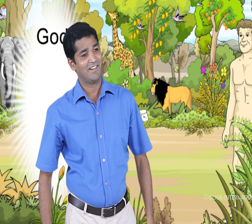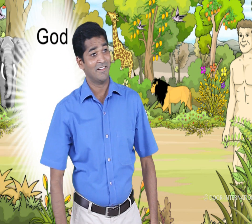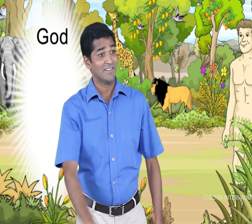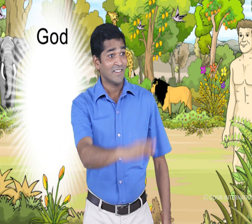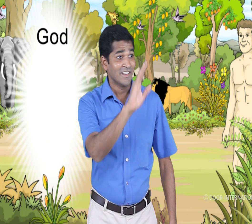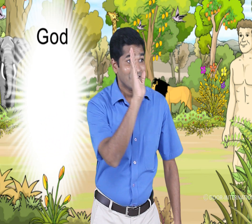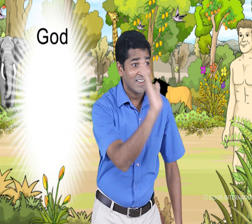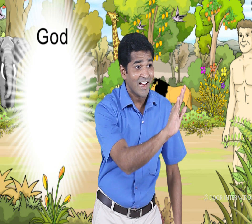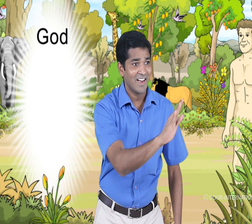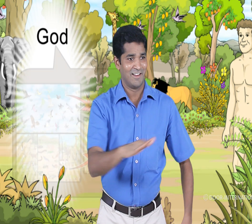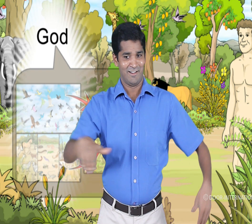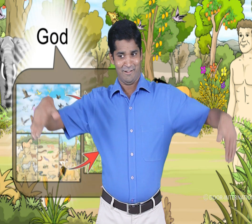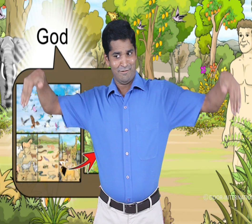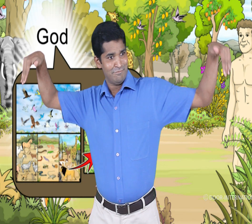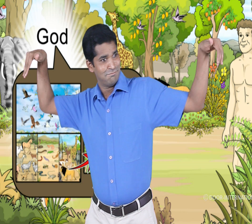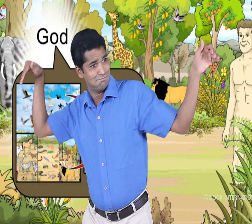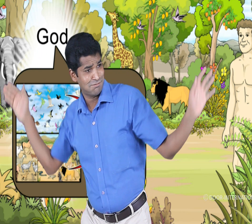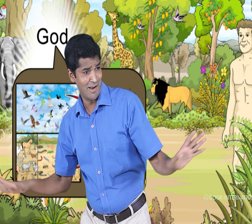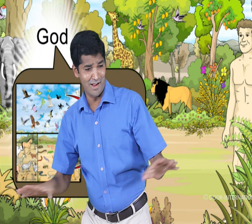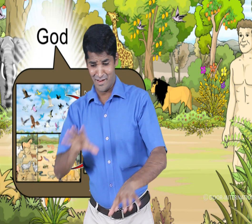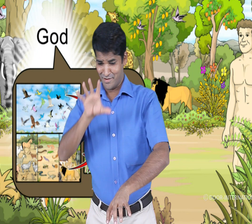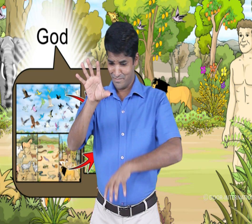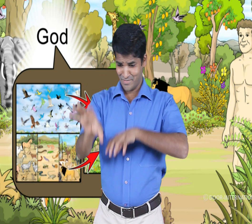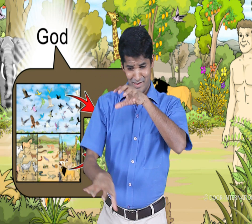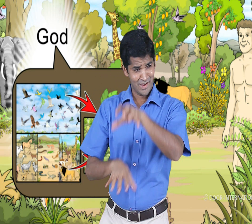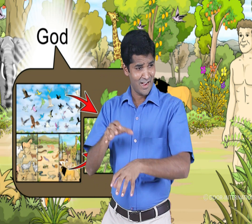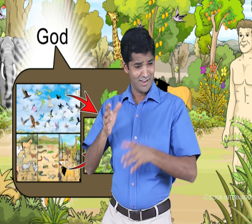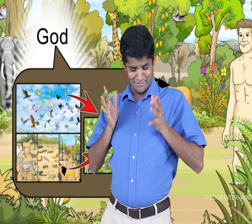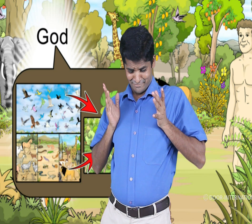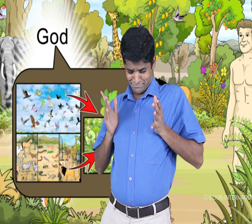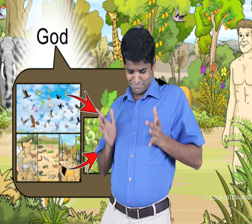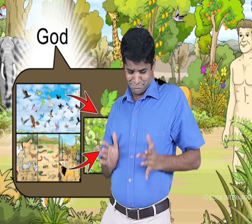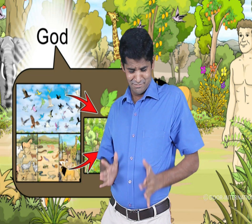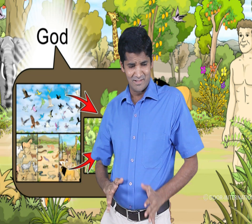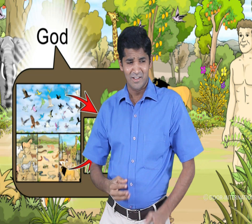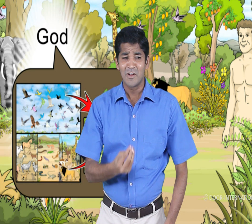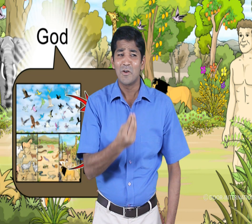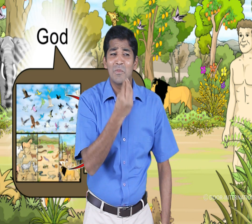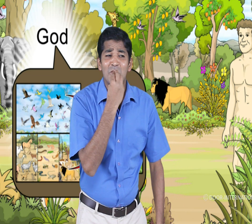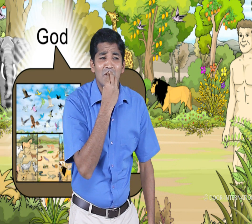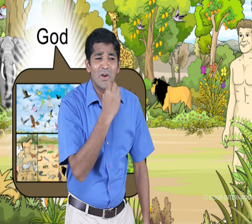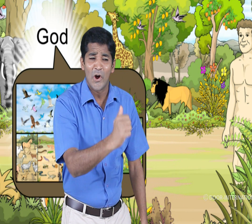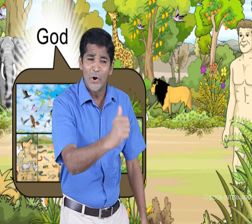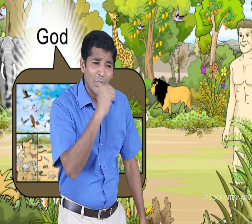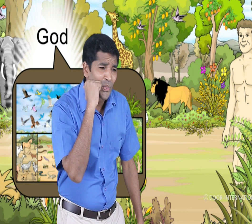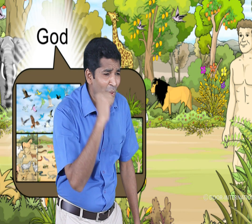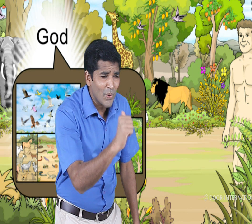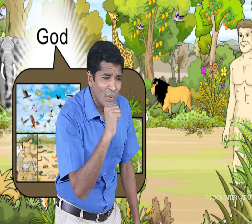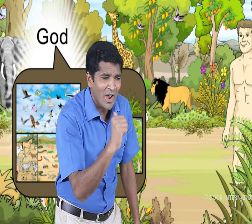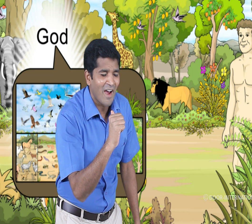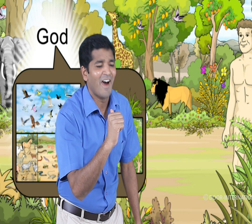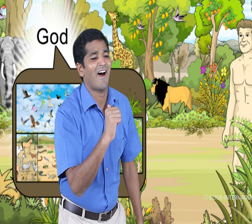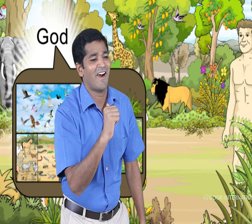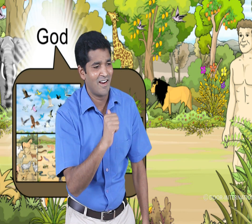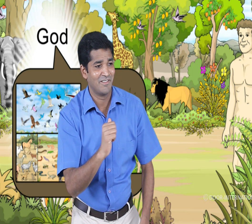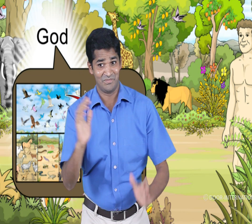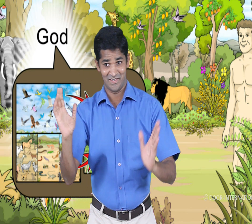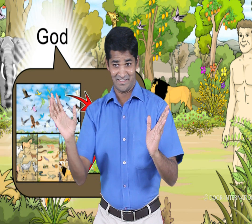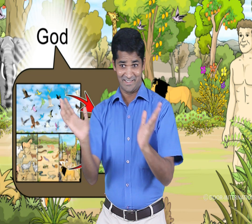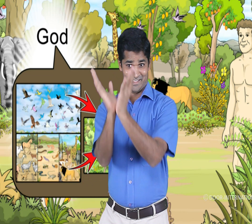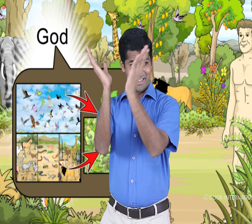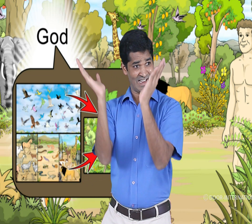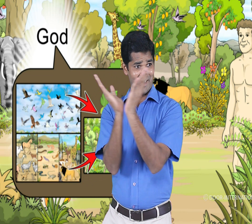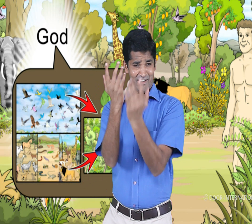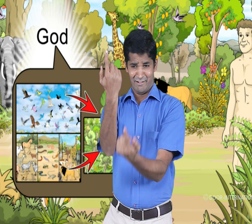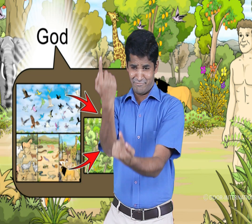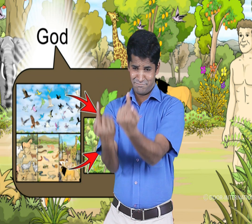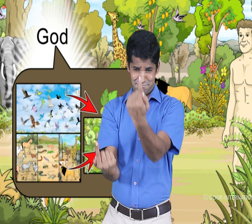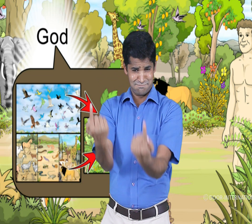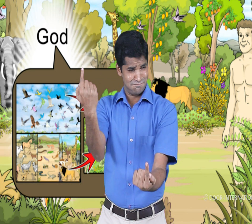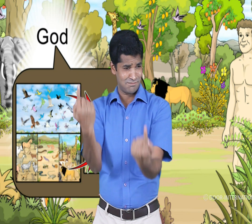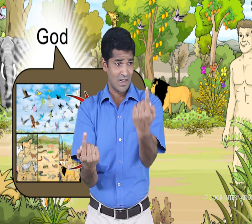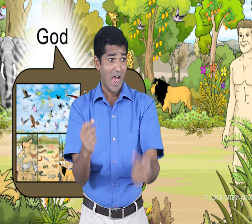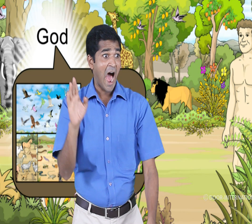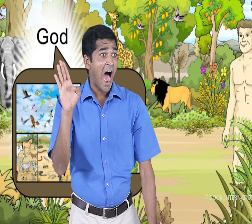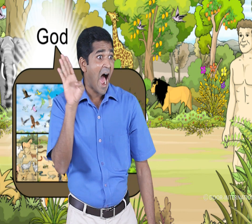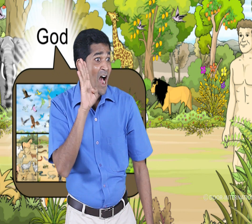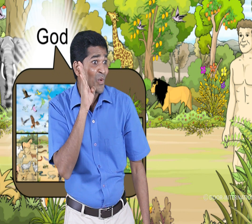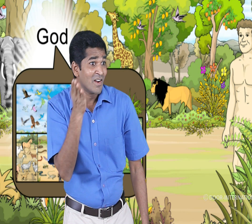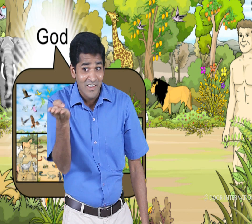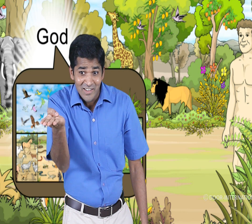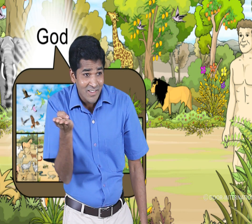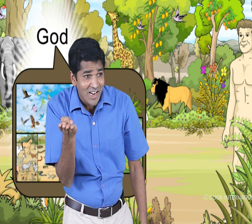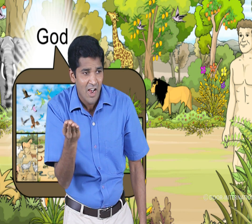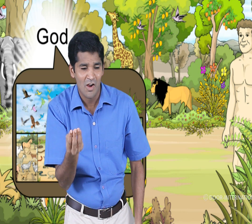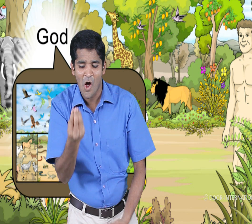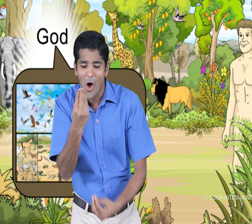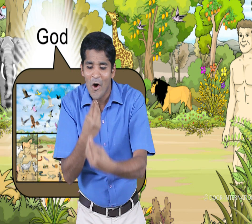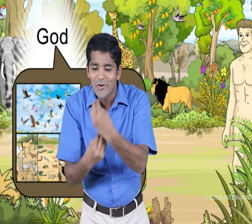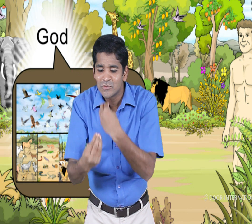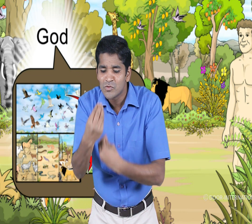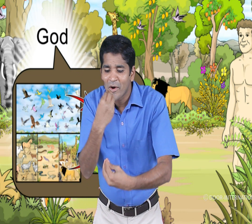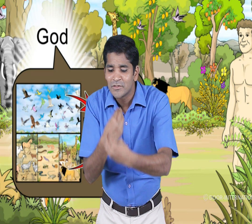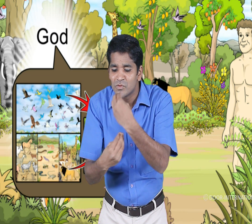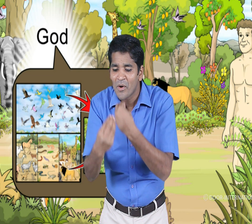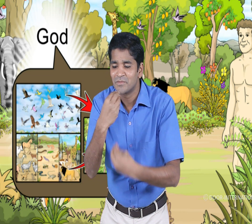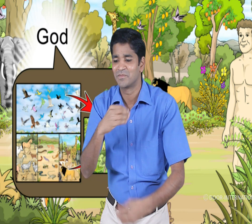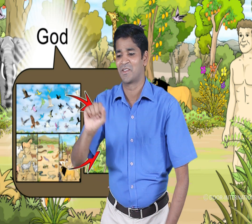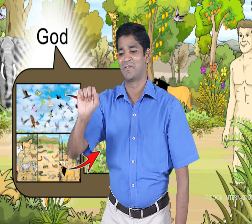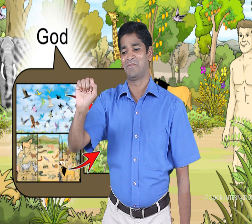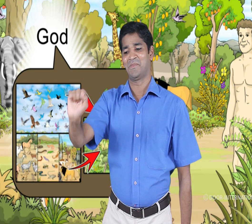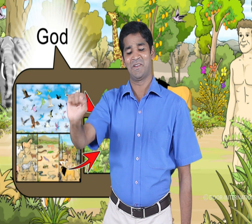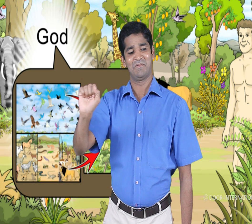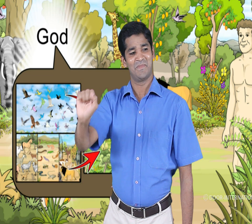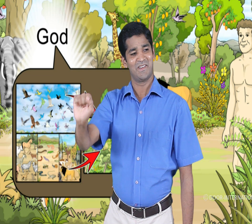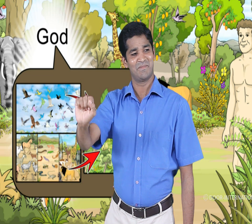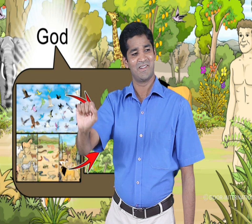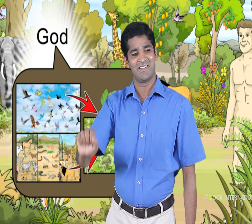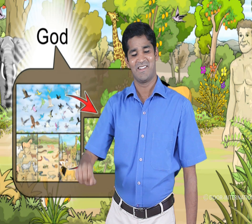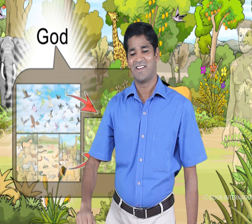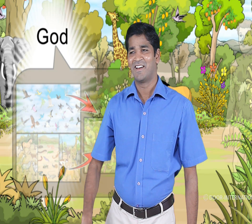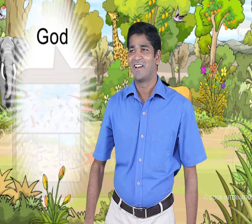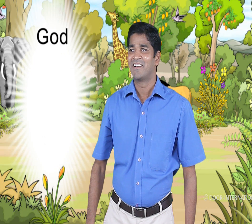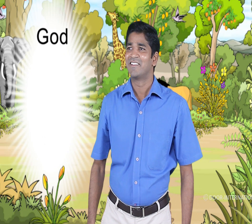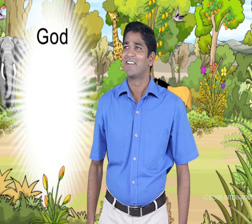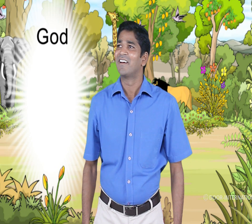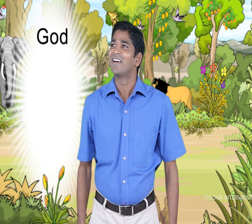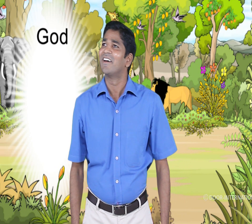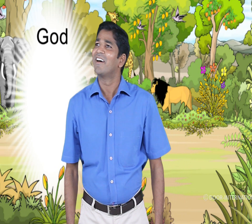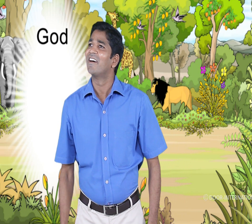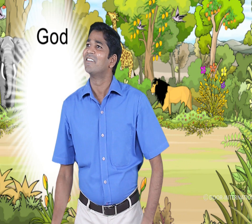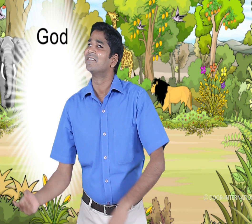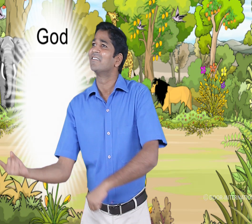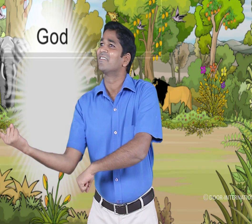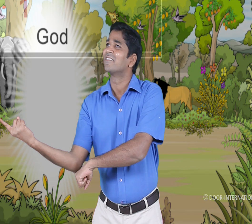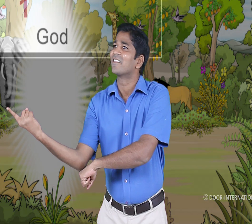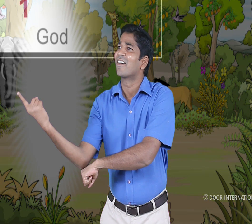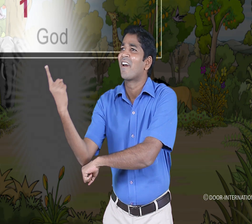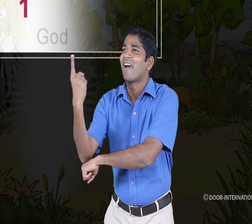And to every beast of the earth and every bird of the air and every creature that crawls upon the earth—everything that has the breath of life in it—I have given every green plant for food.” And it was so.